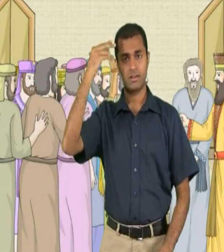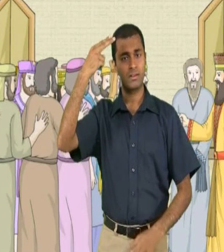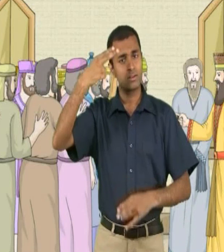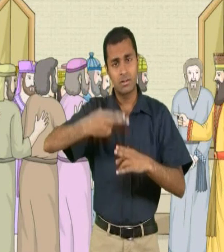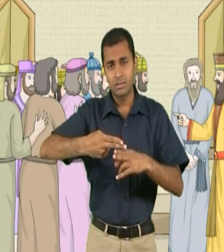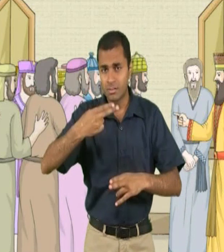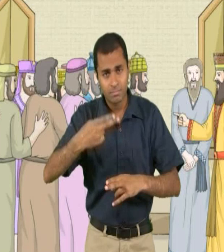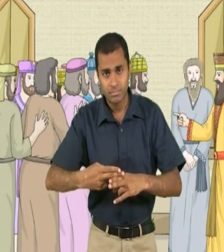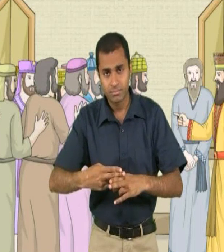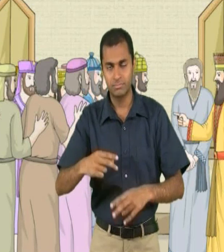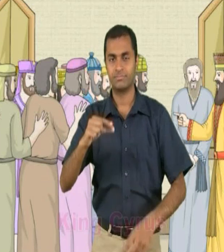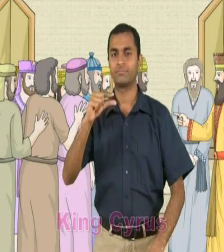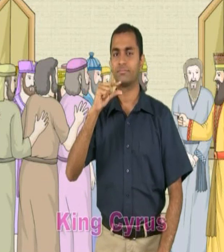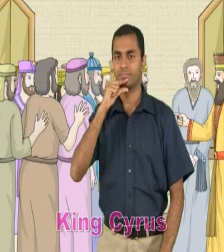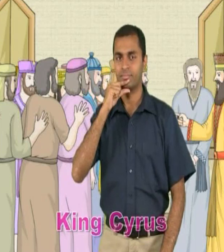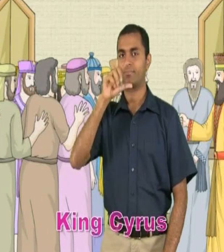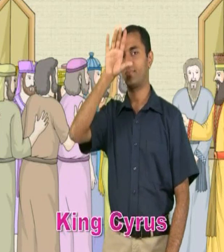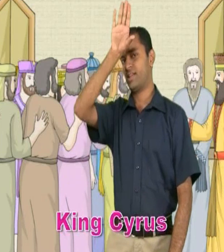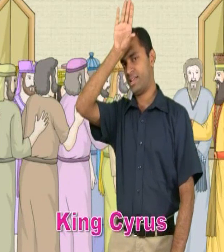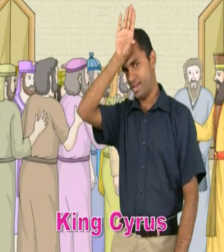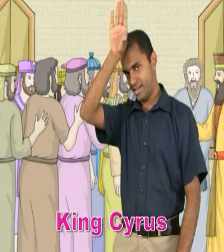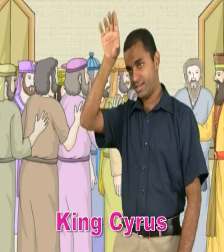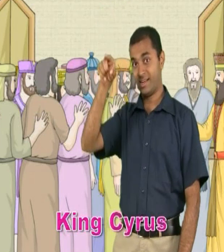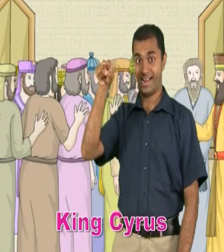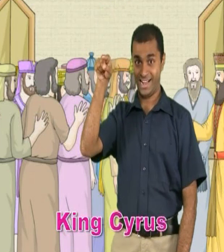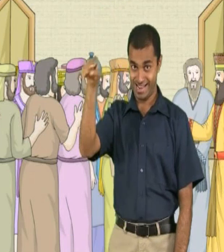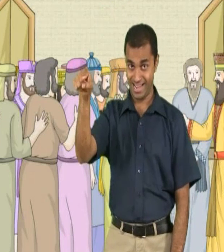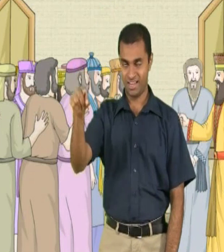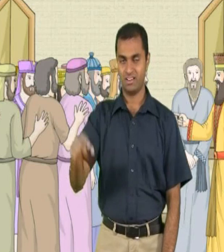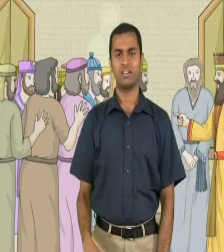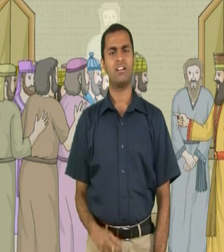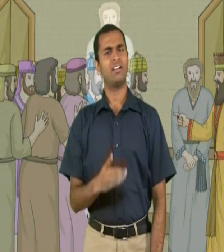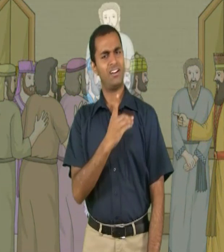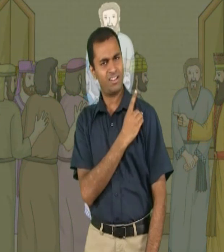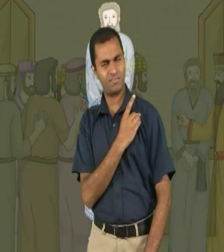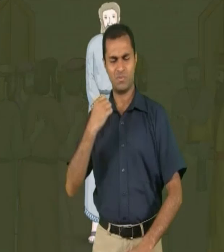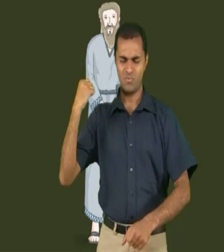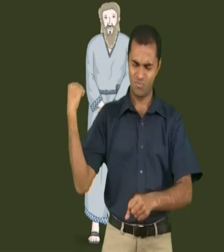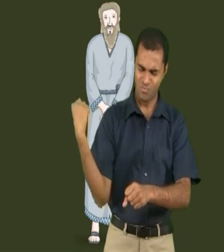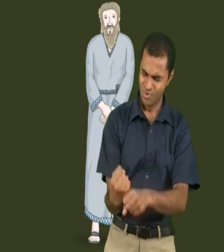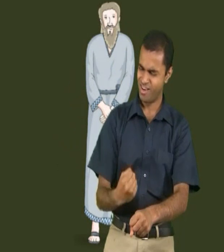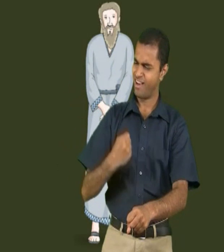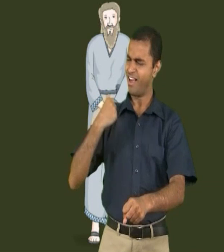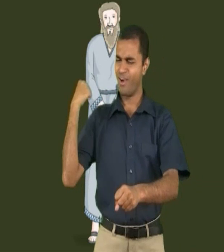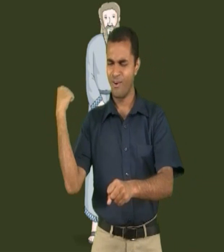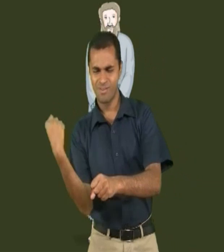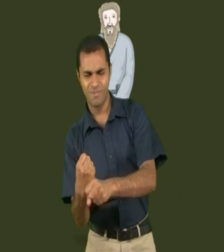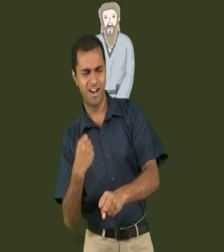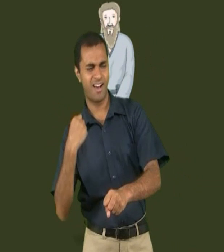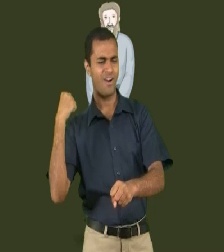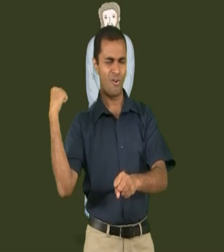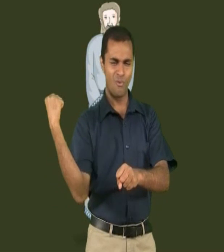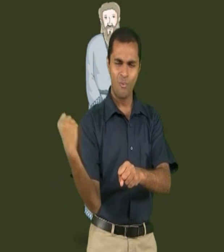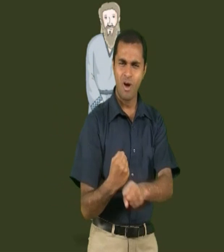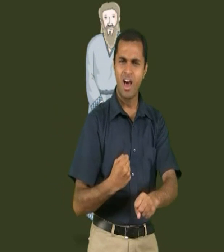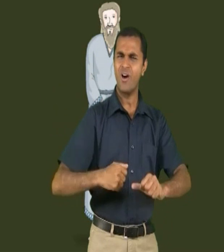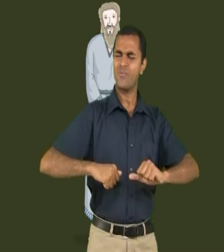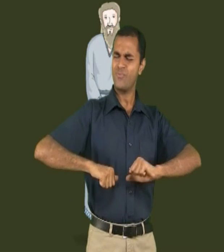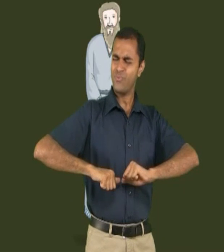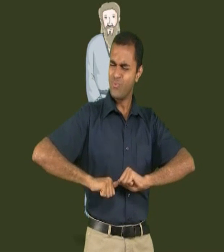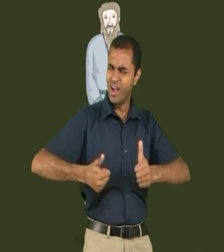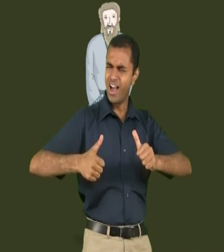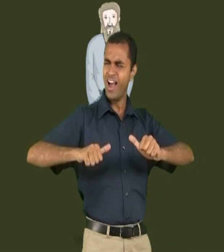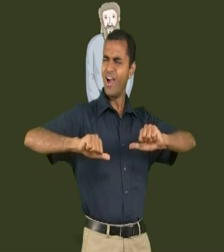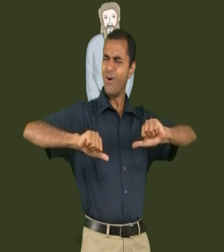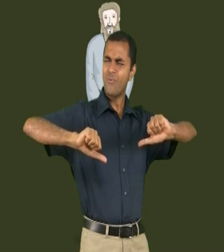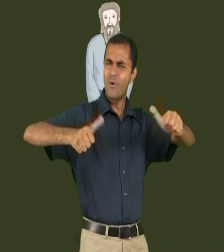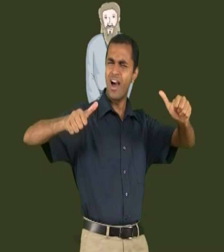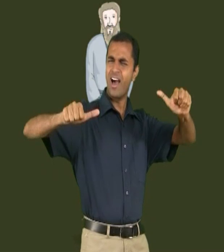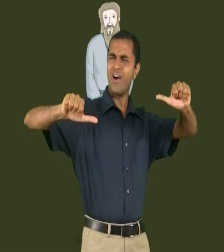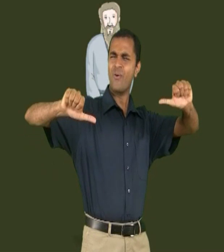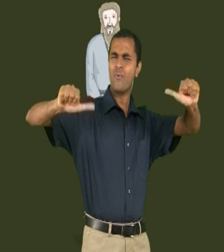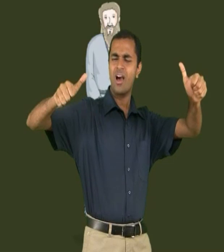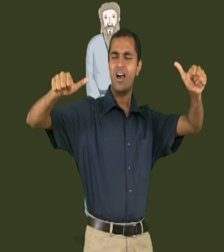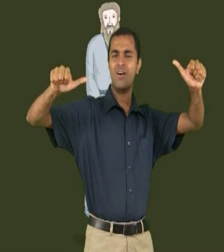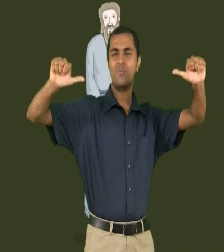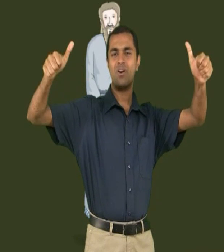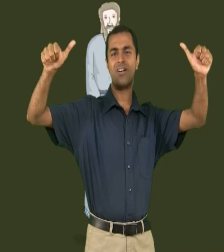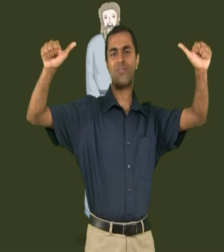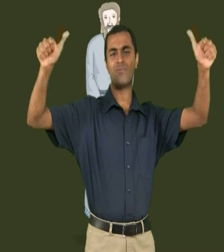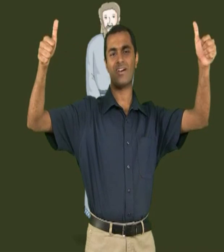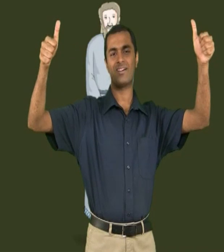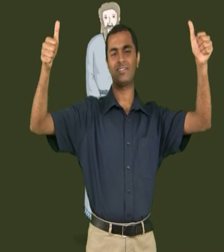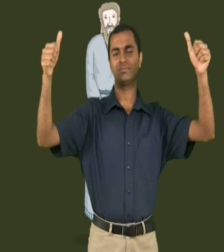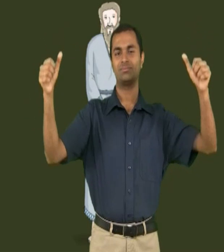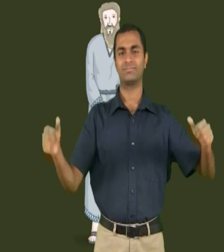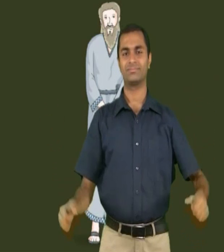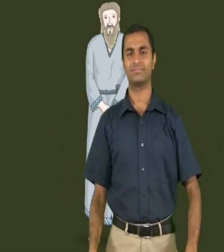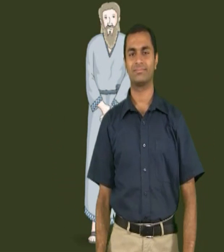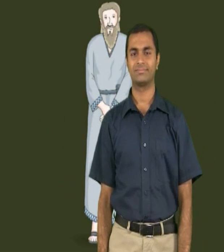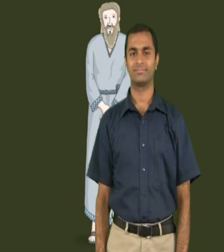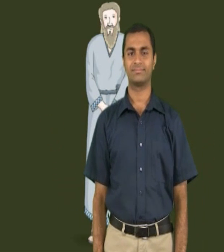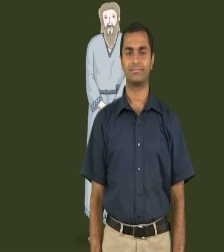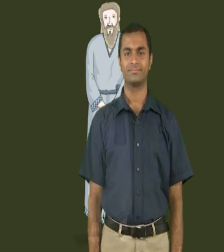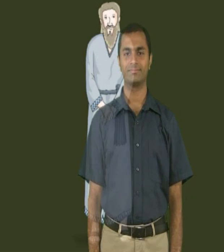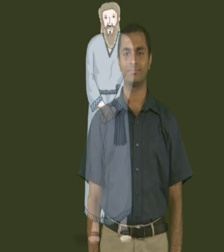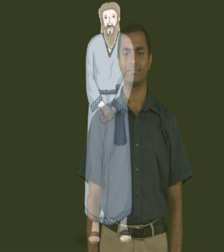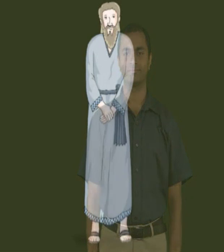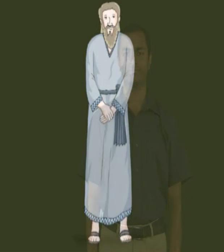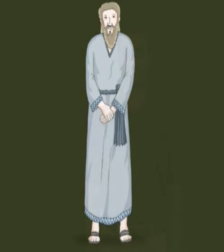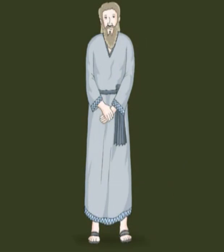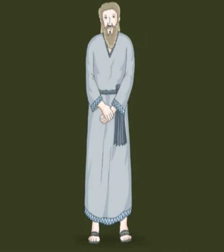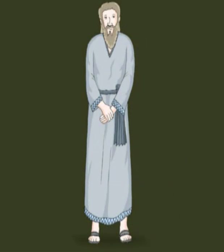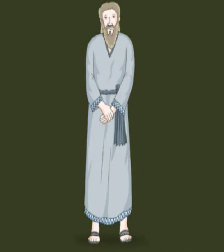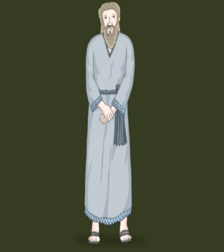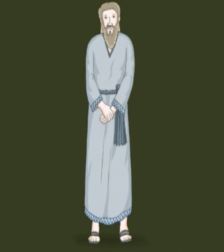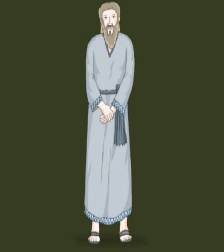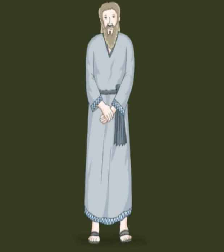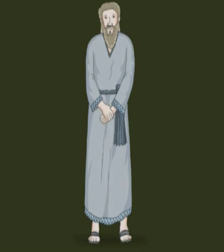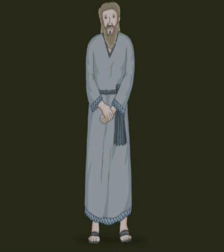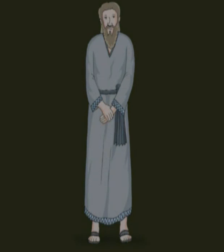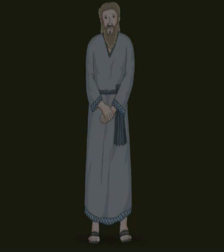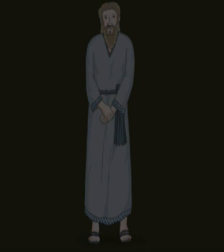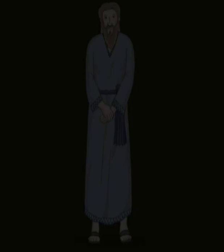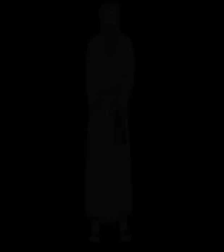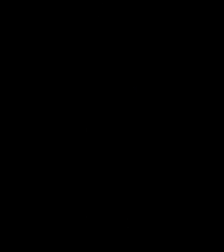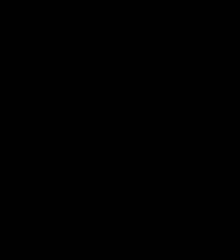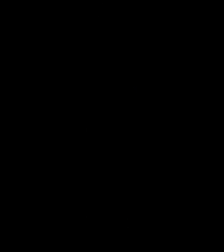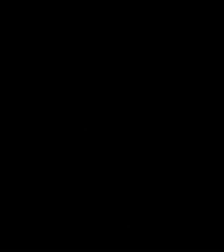So Daniel prospered during the reign of Darius and the reign of Cyrus the Persian.